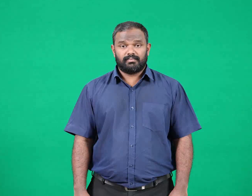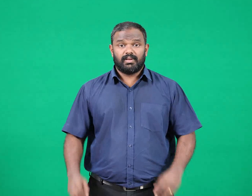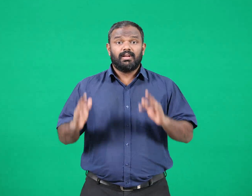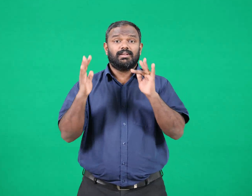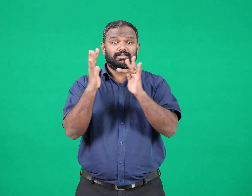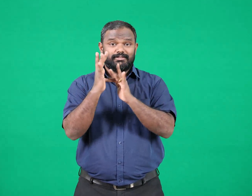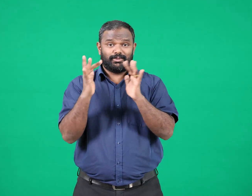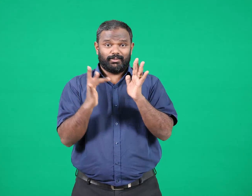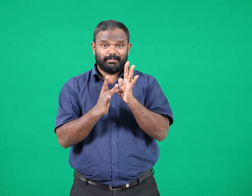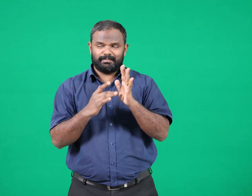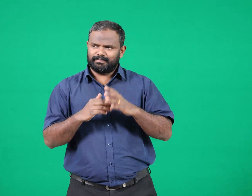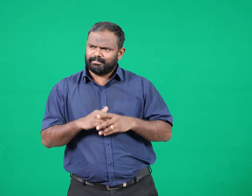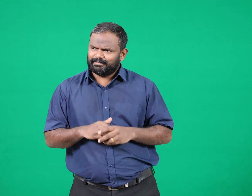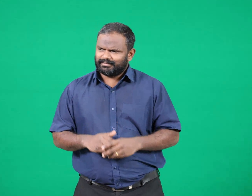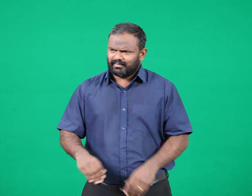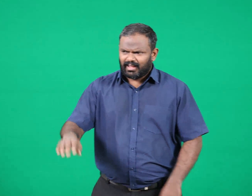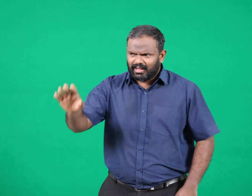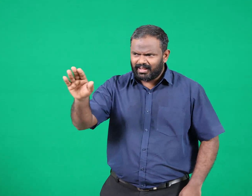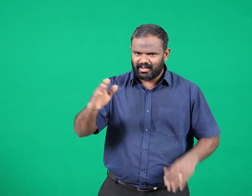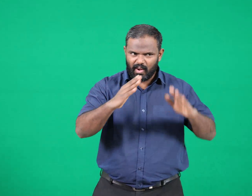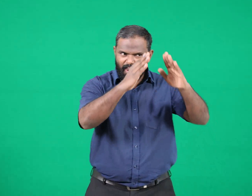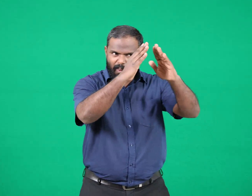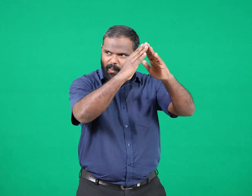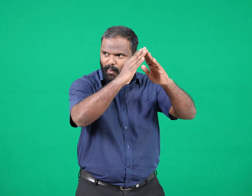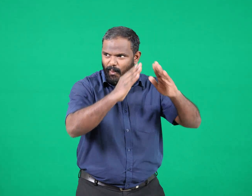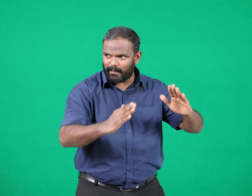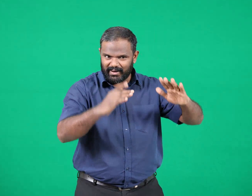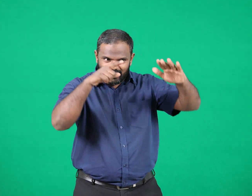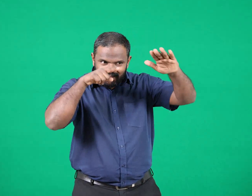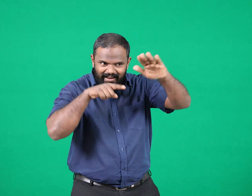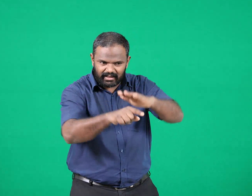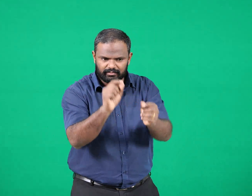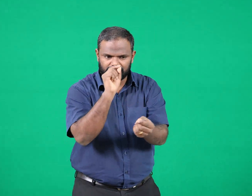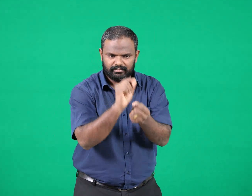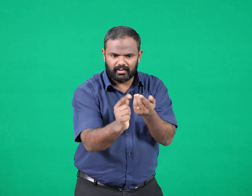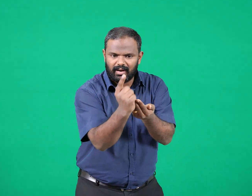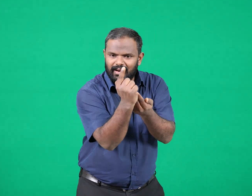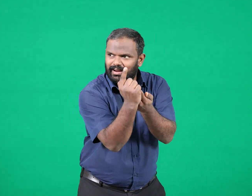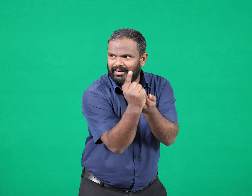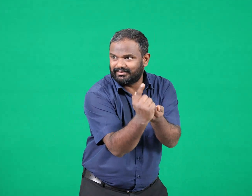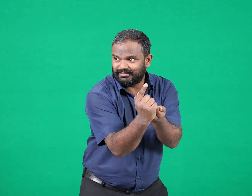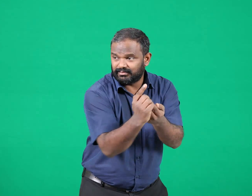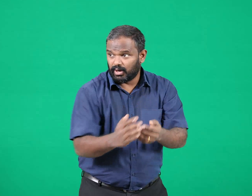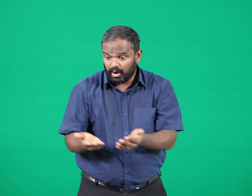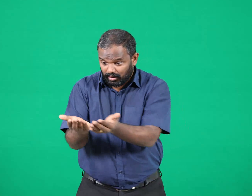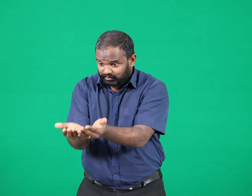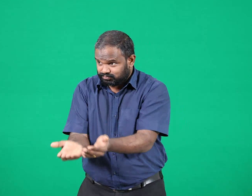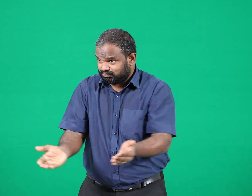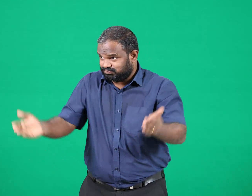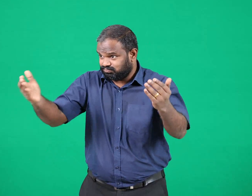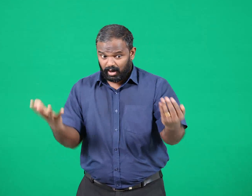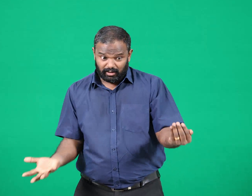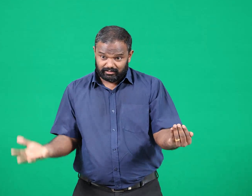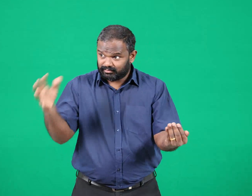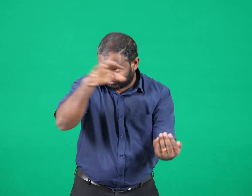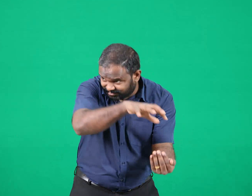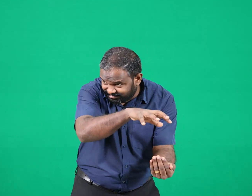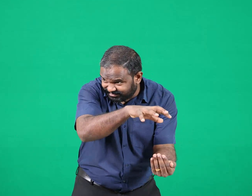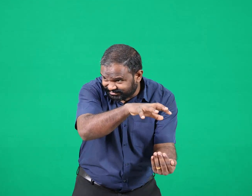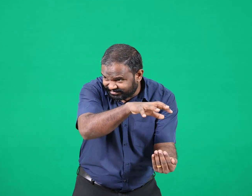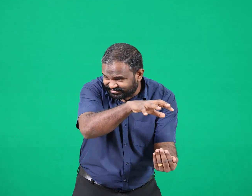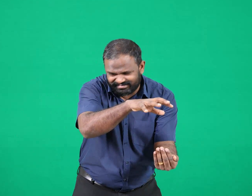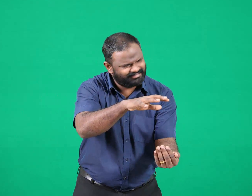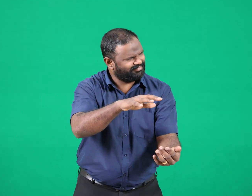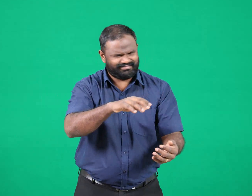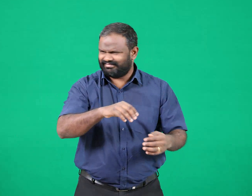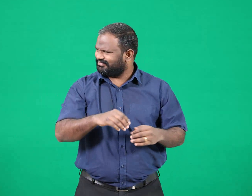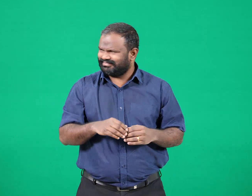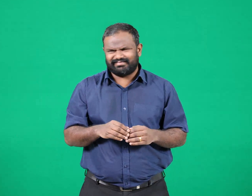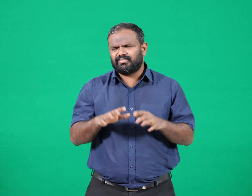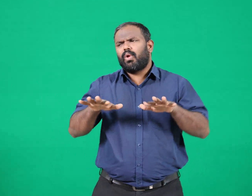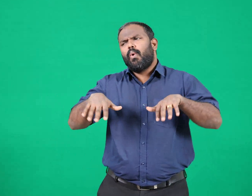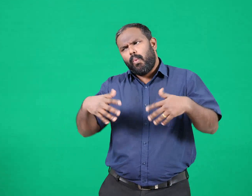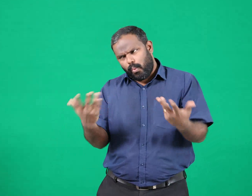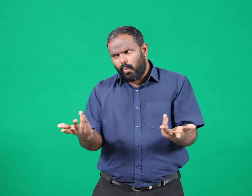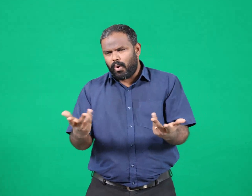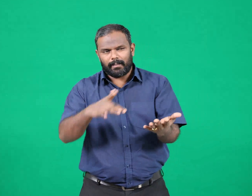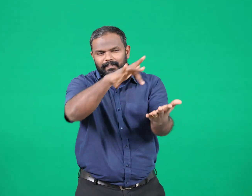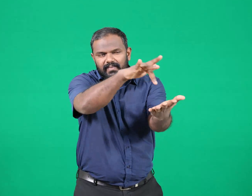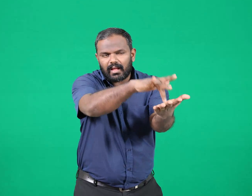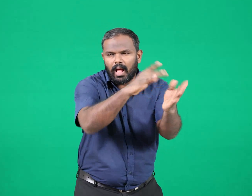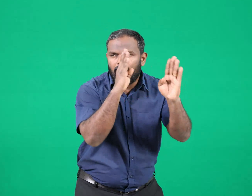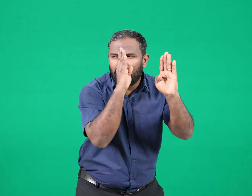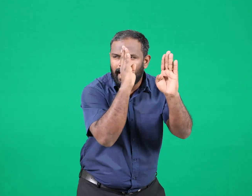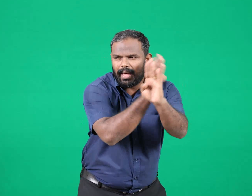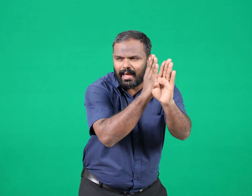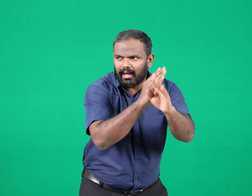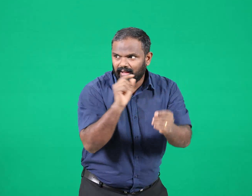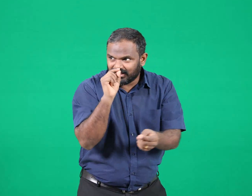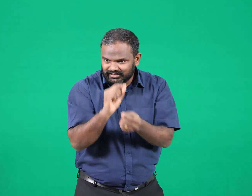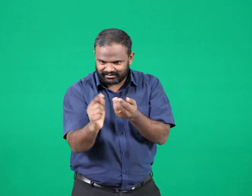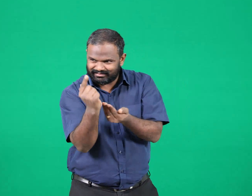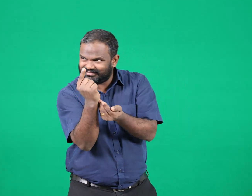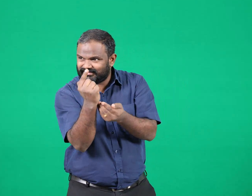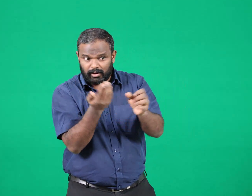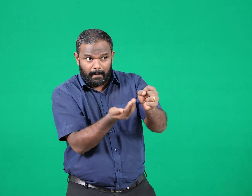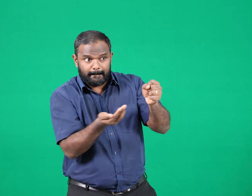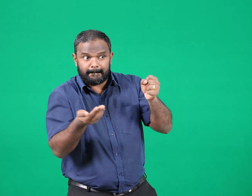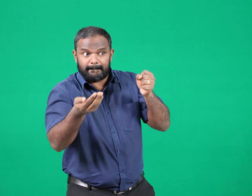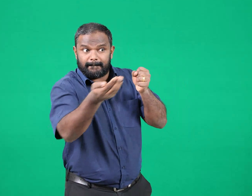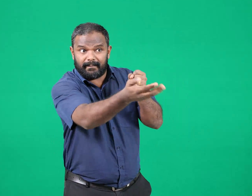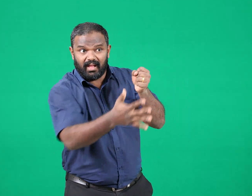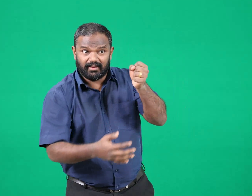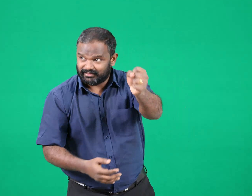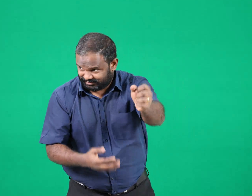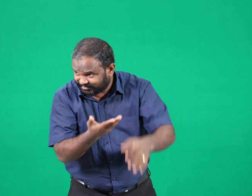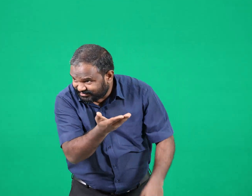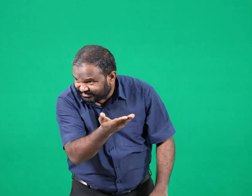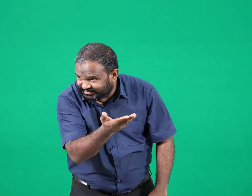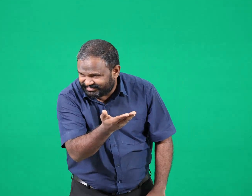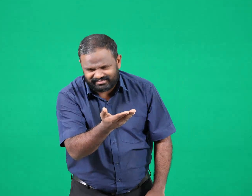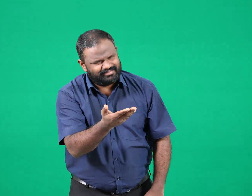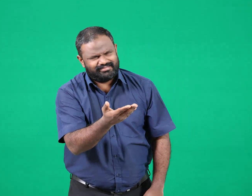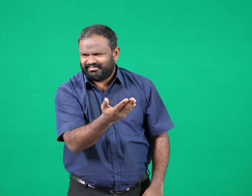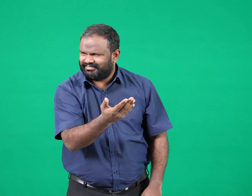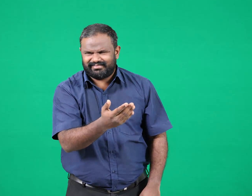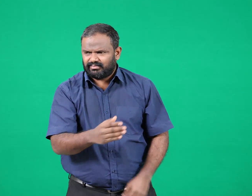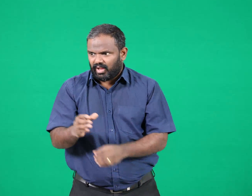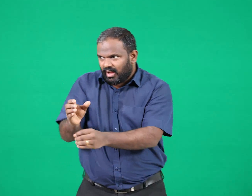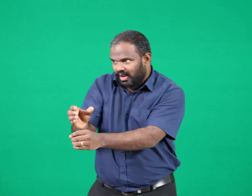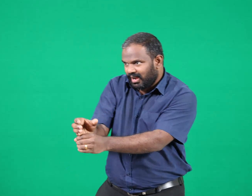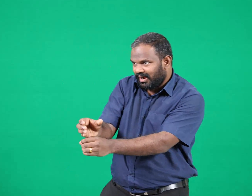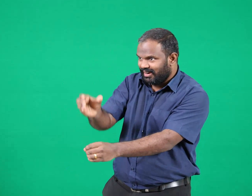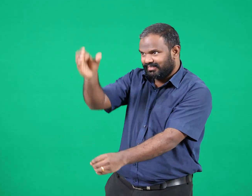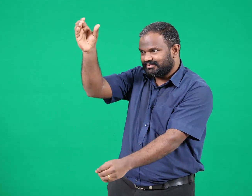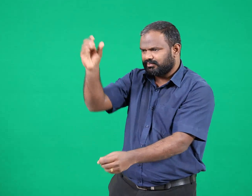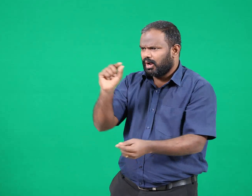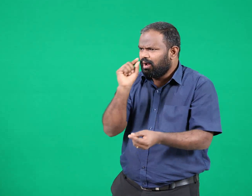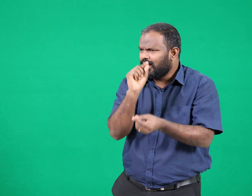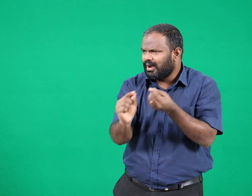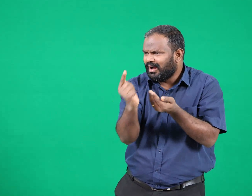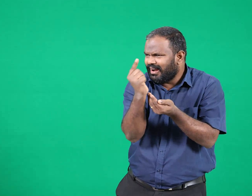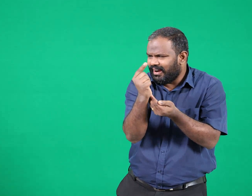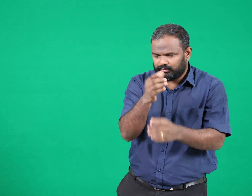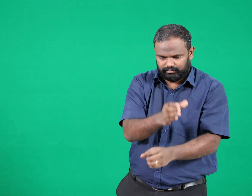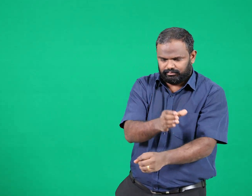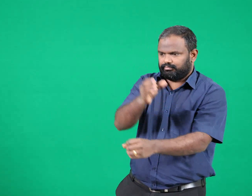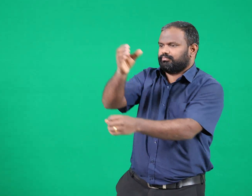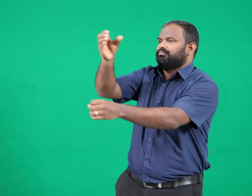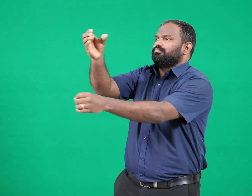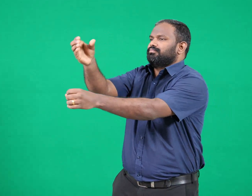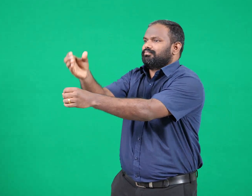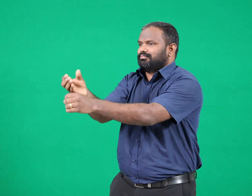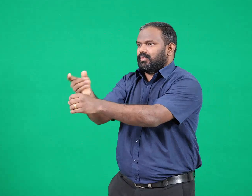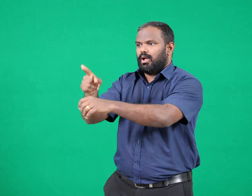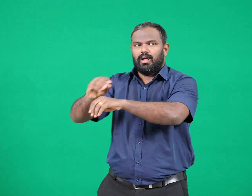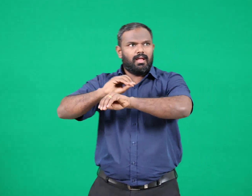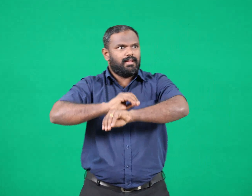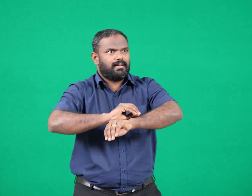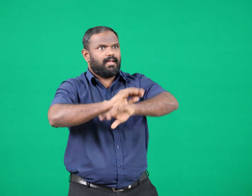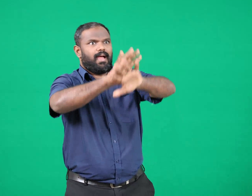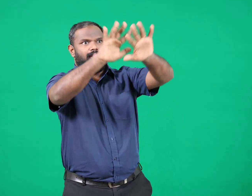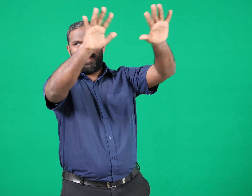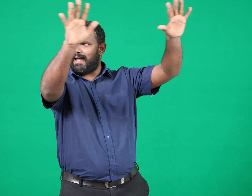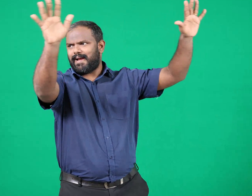No one lights a lamp and puts it in a cellar or under a basket. Instead, he sets it on a stand, so those who enter can see the light.